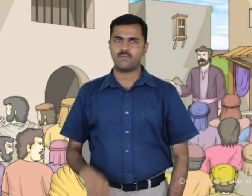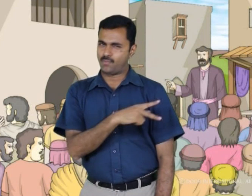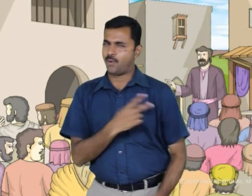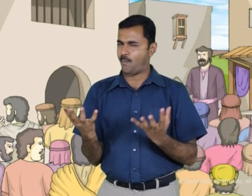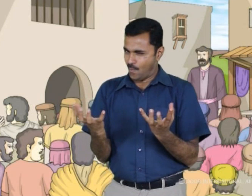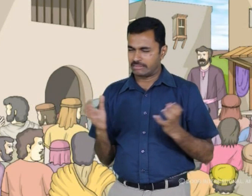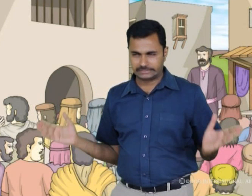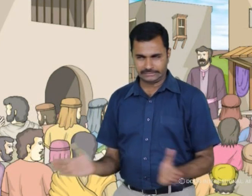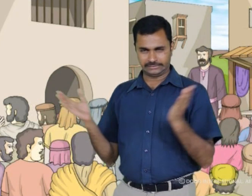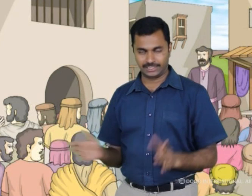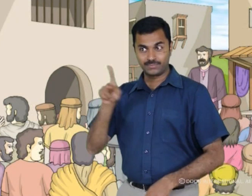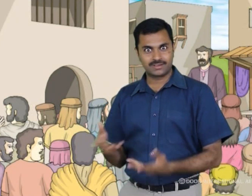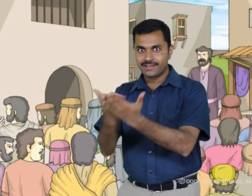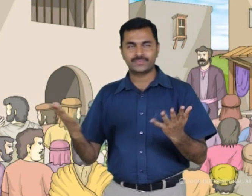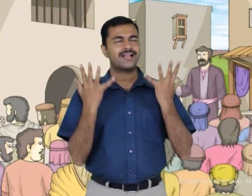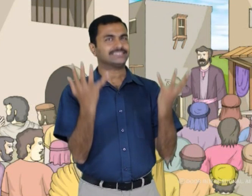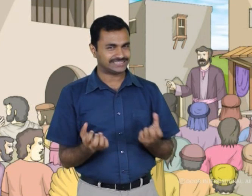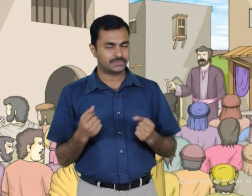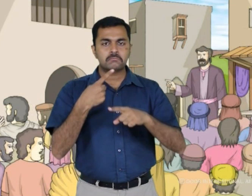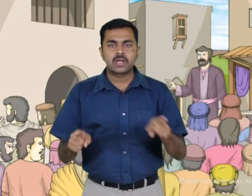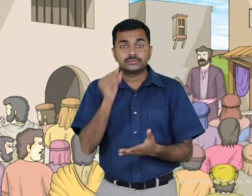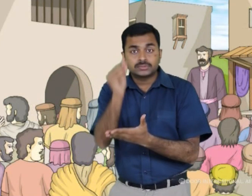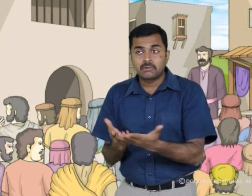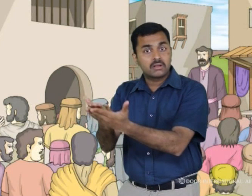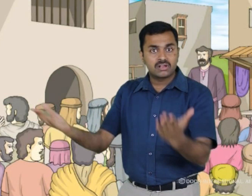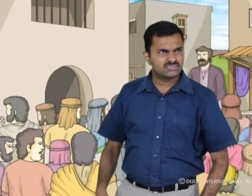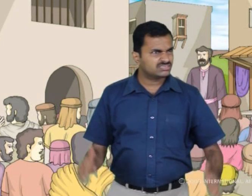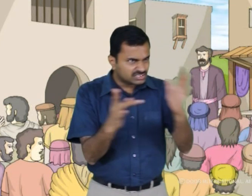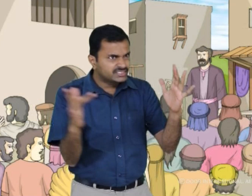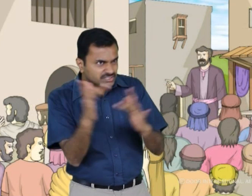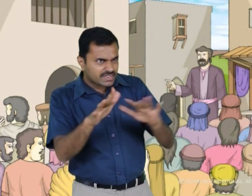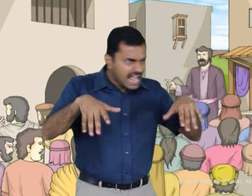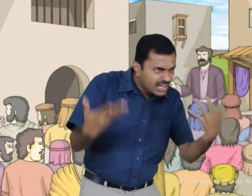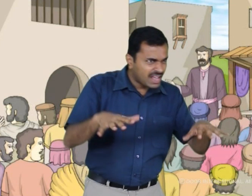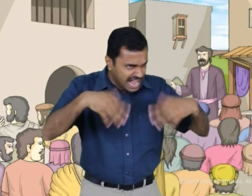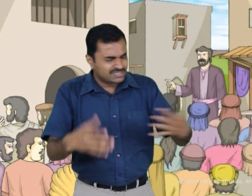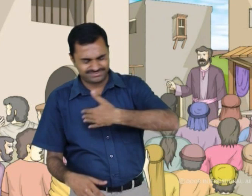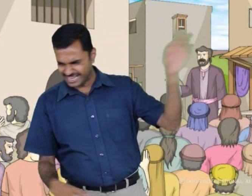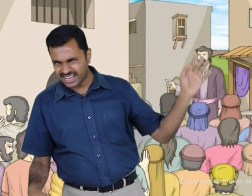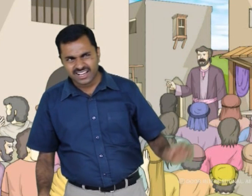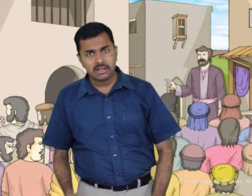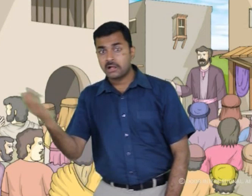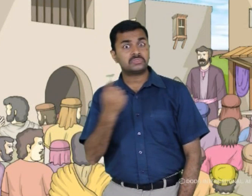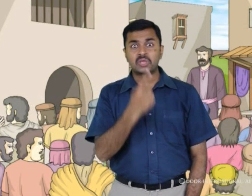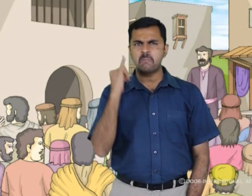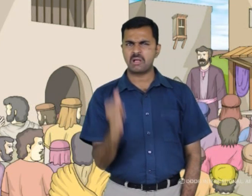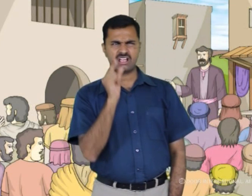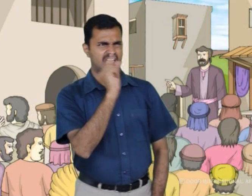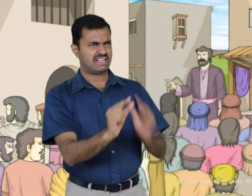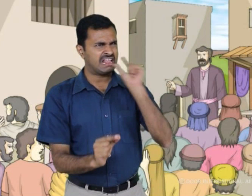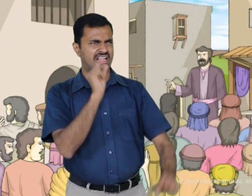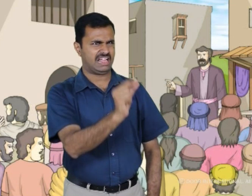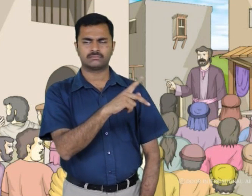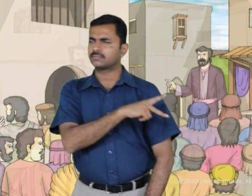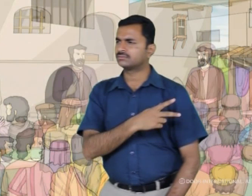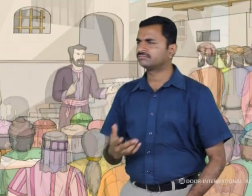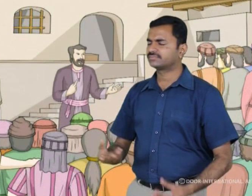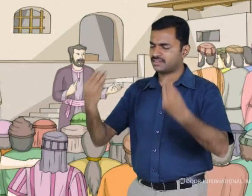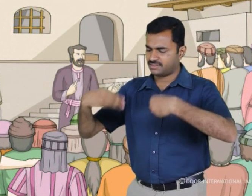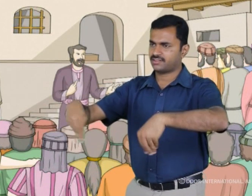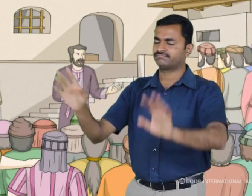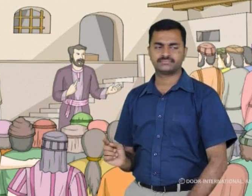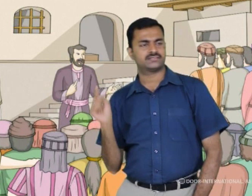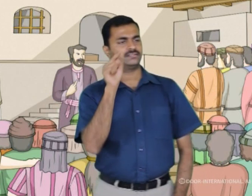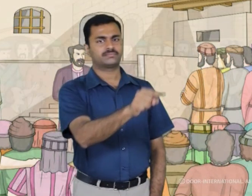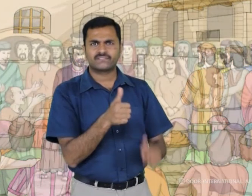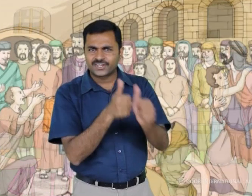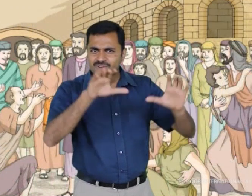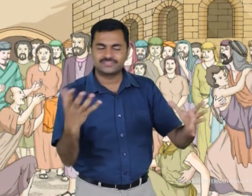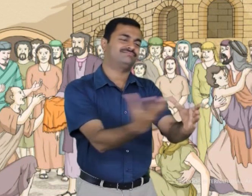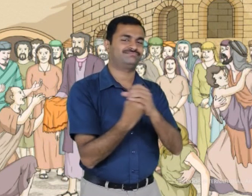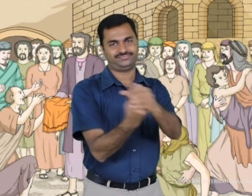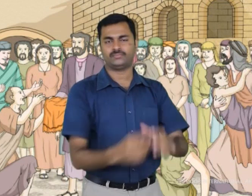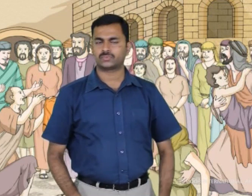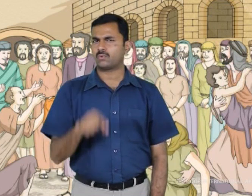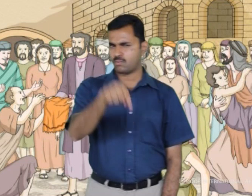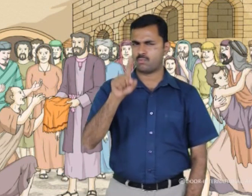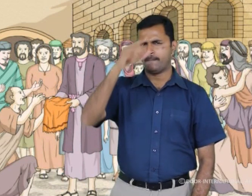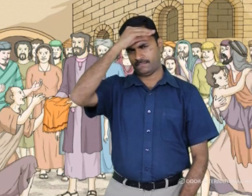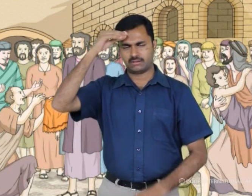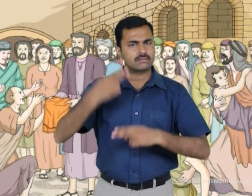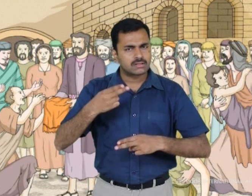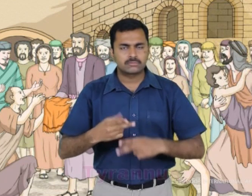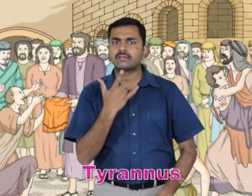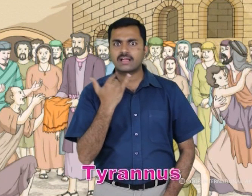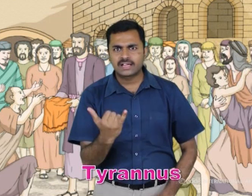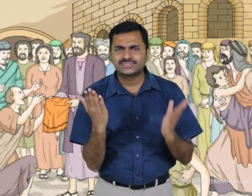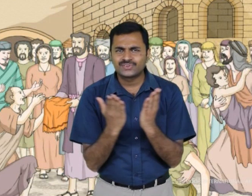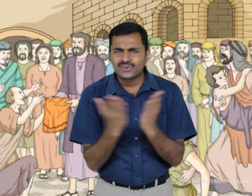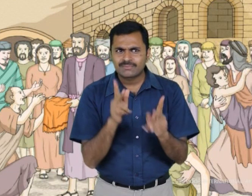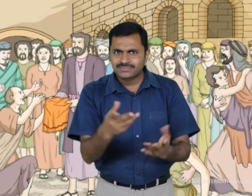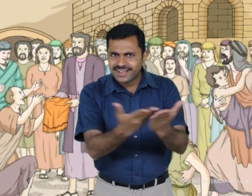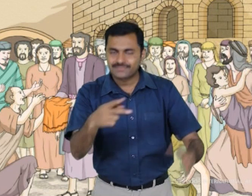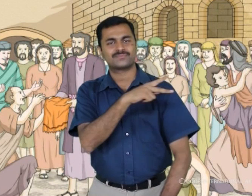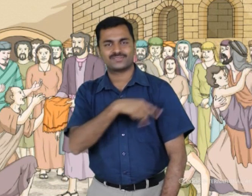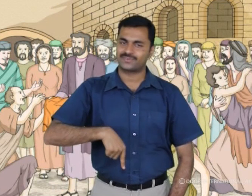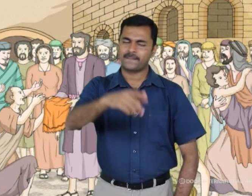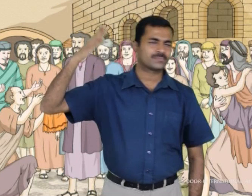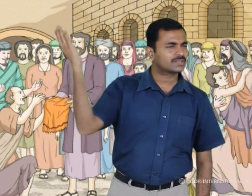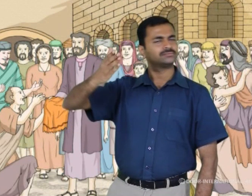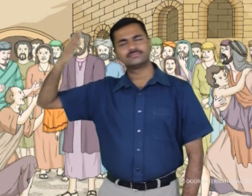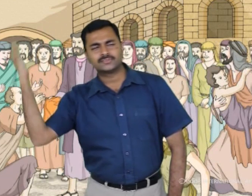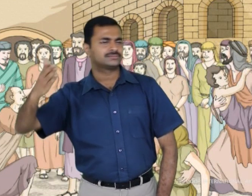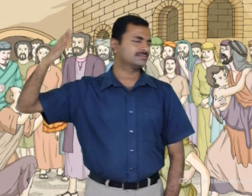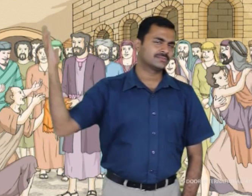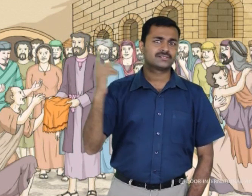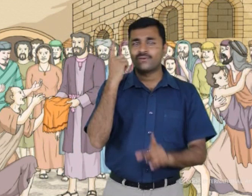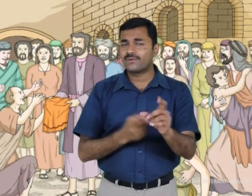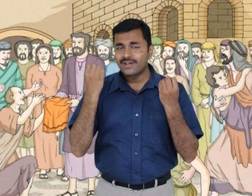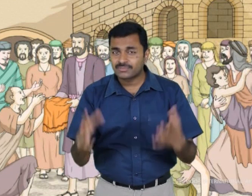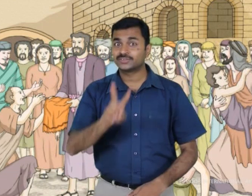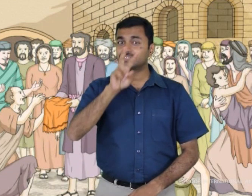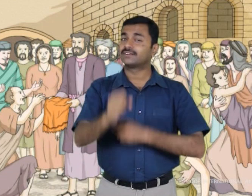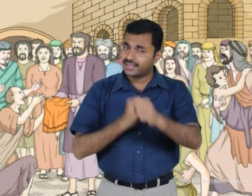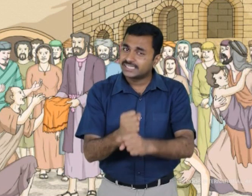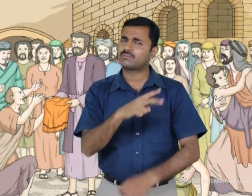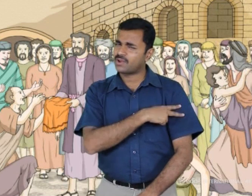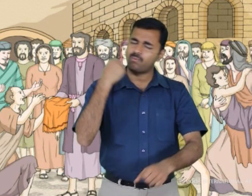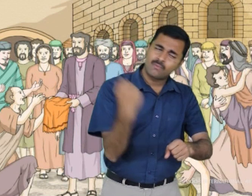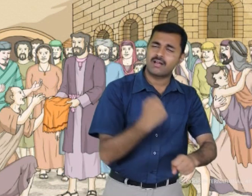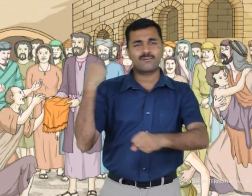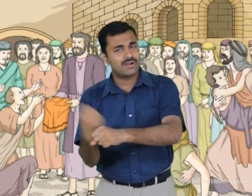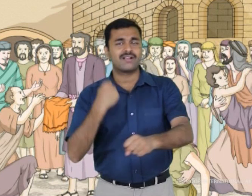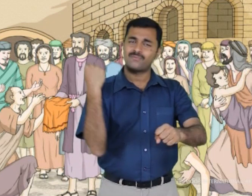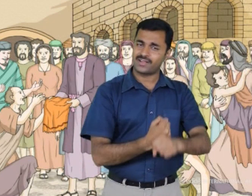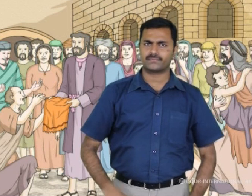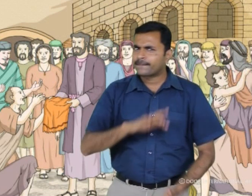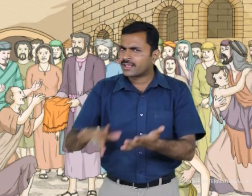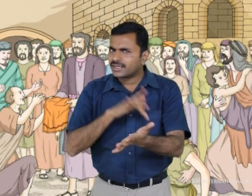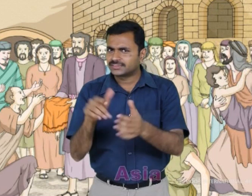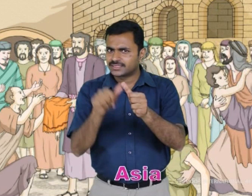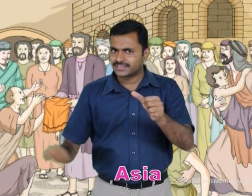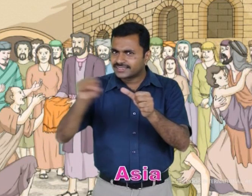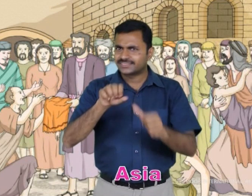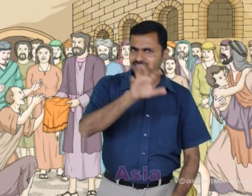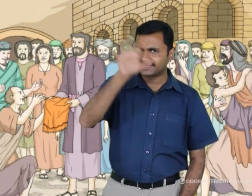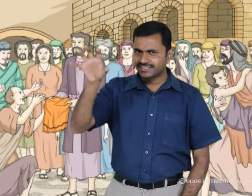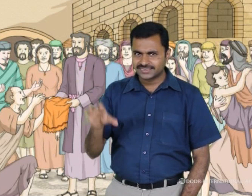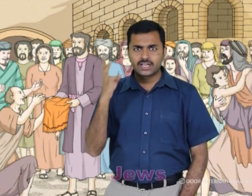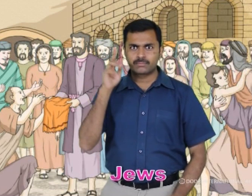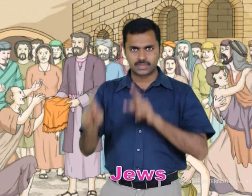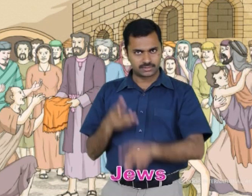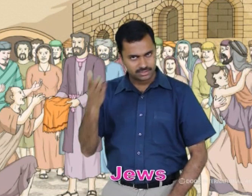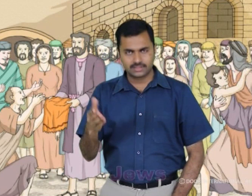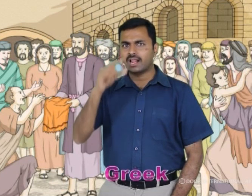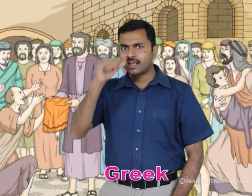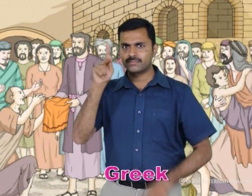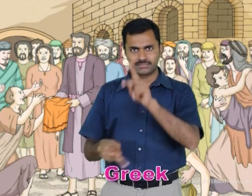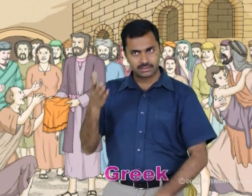But when some of them stubbornly refused to believe and publicly maligned the Way, Paul took his disciples and left the synagogue to conduct daily discussions in the lecture hall of Tyrannus.